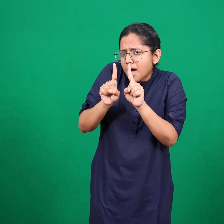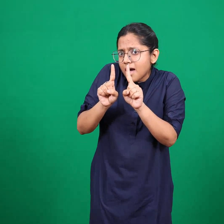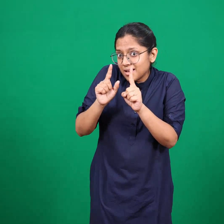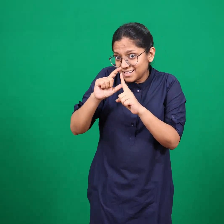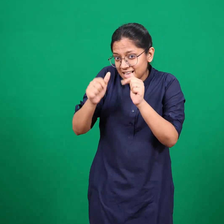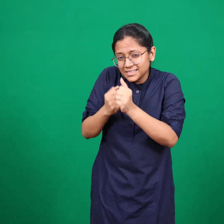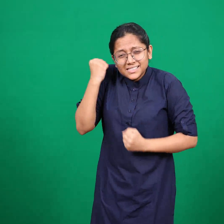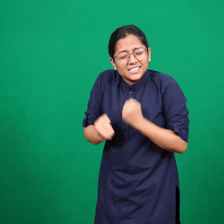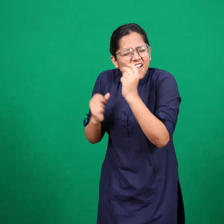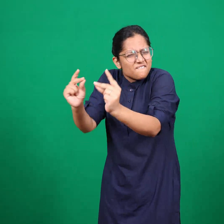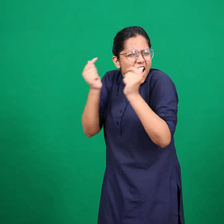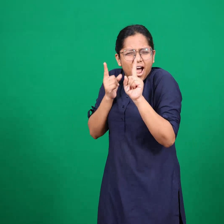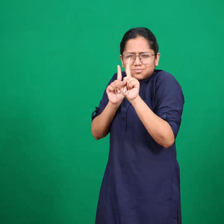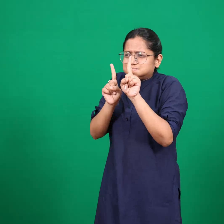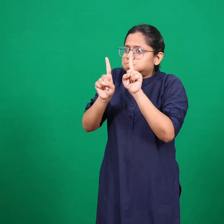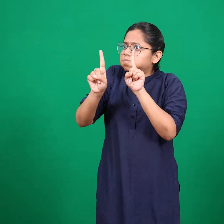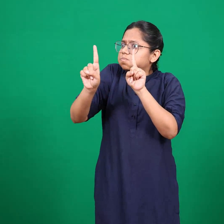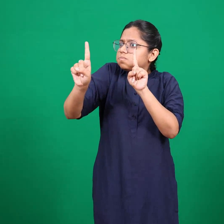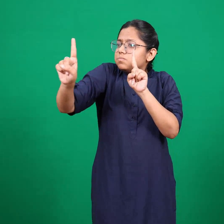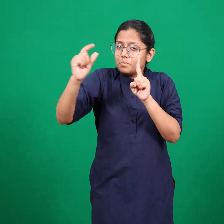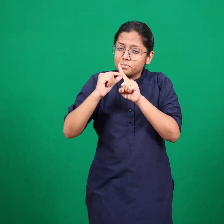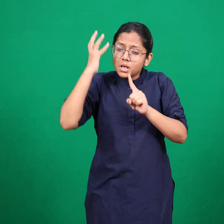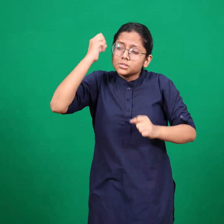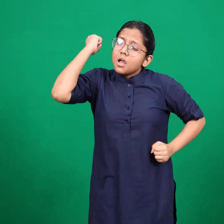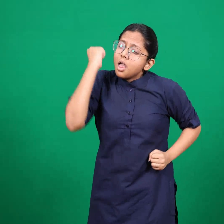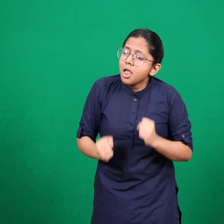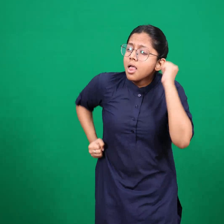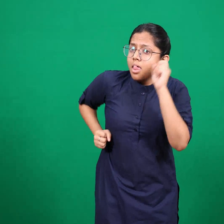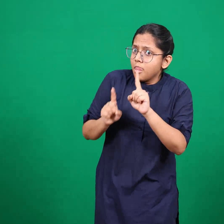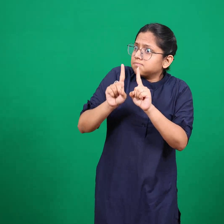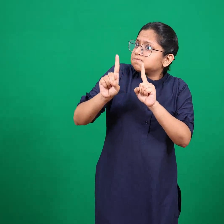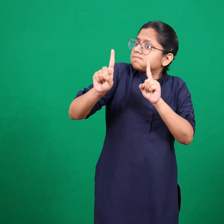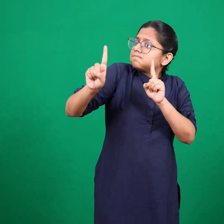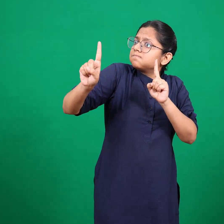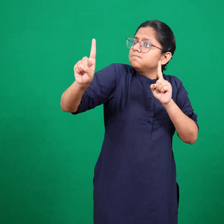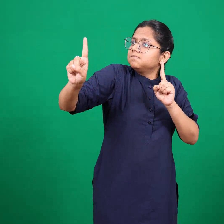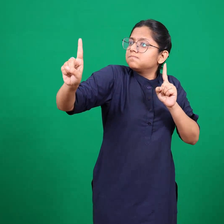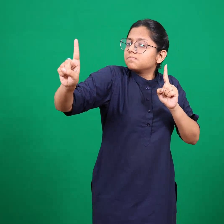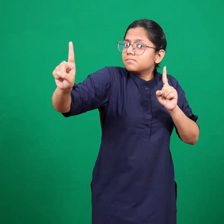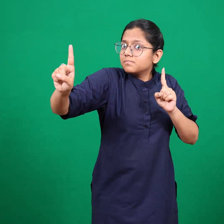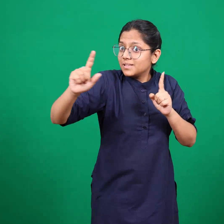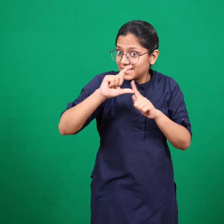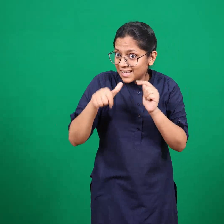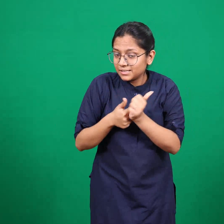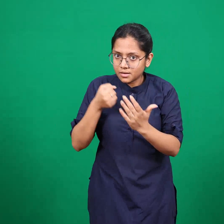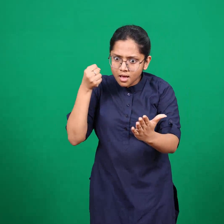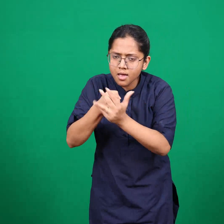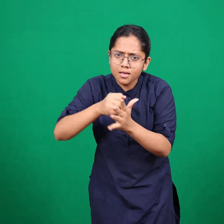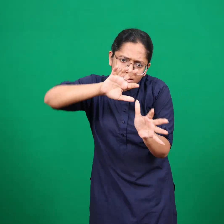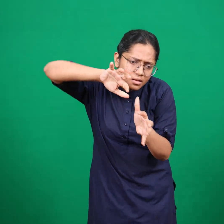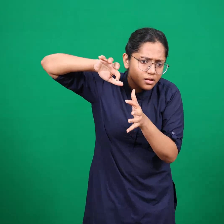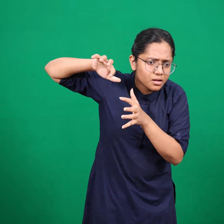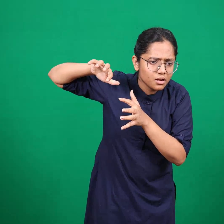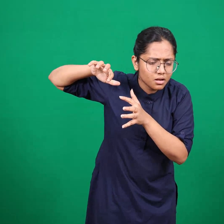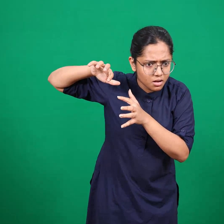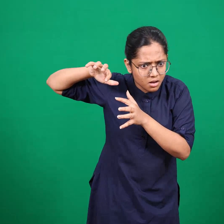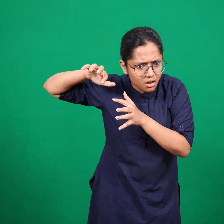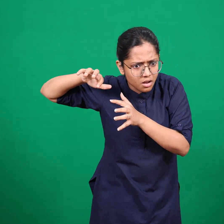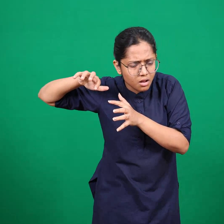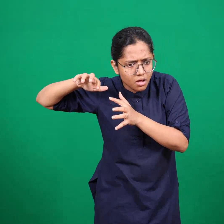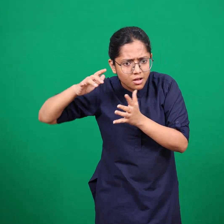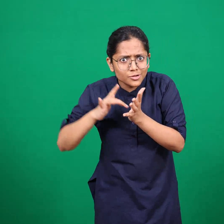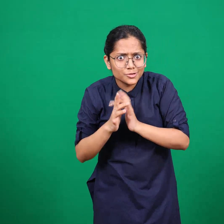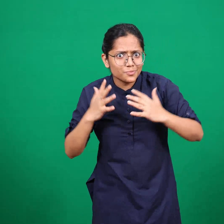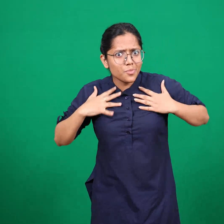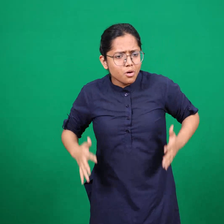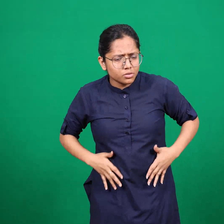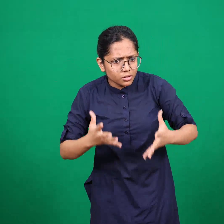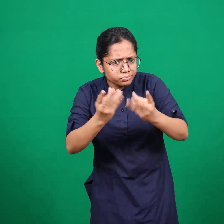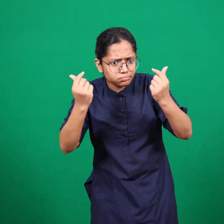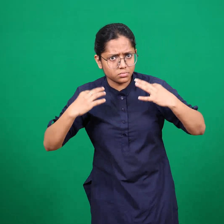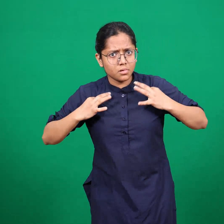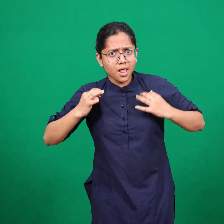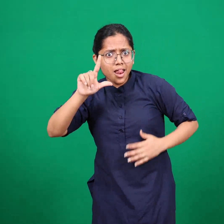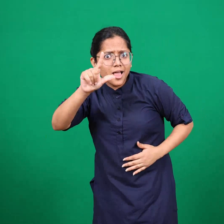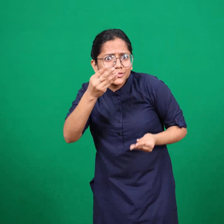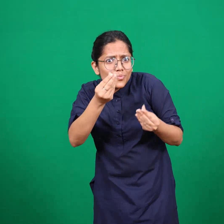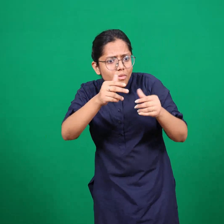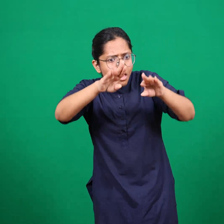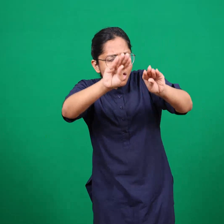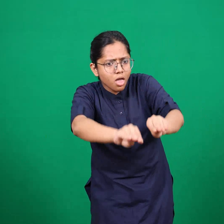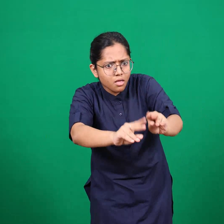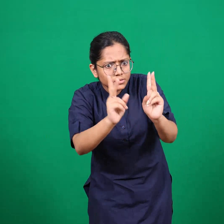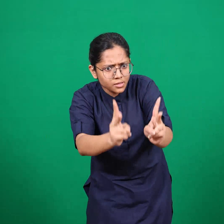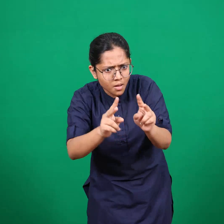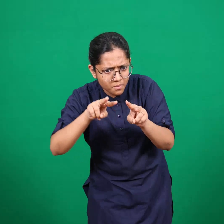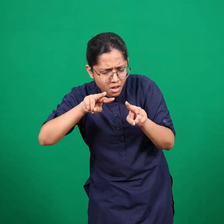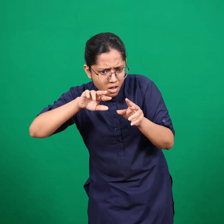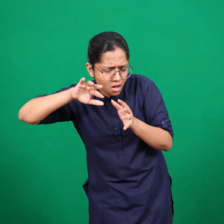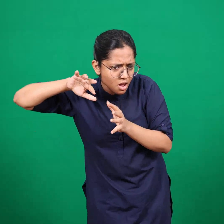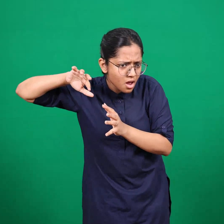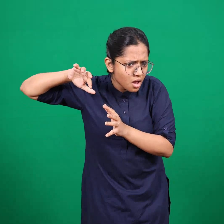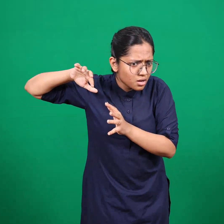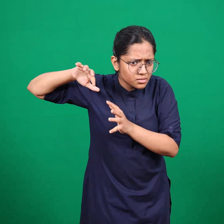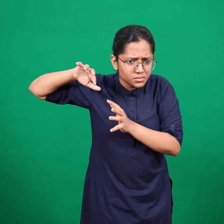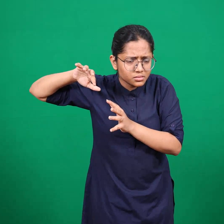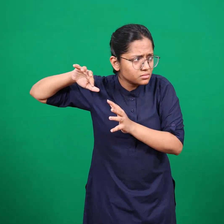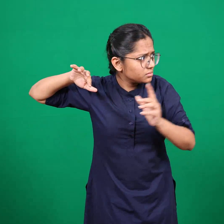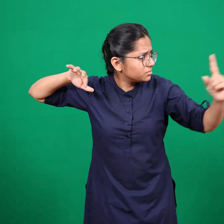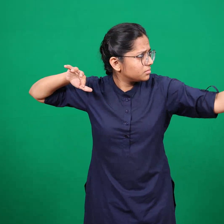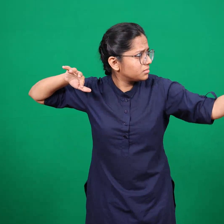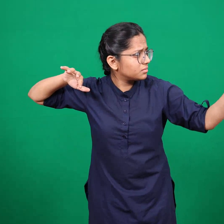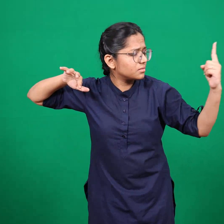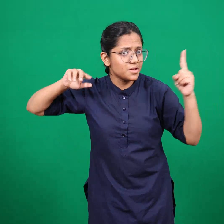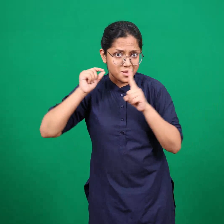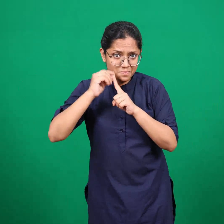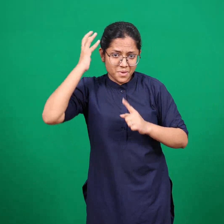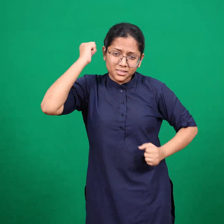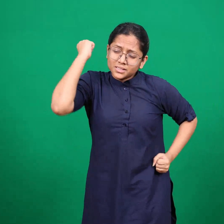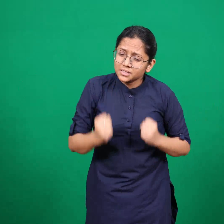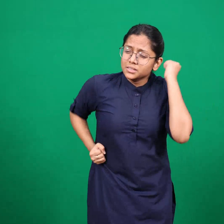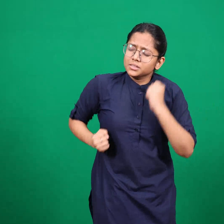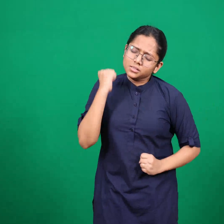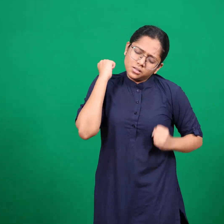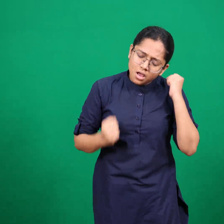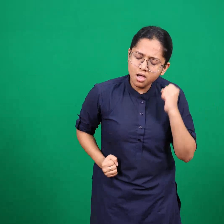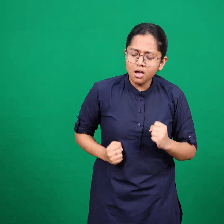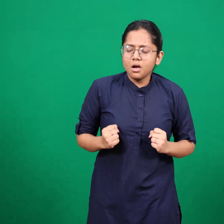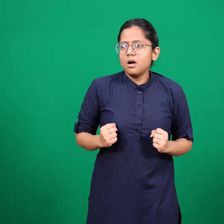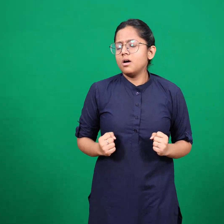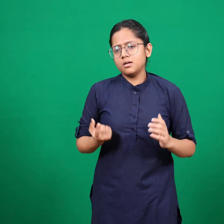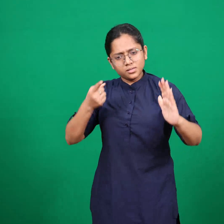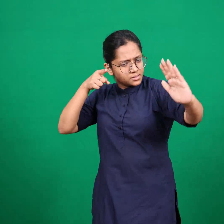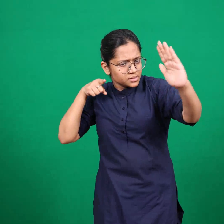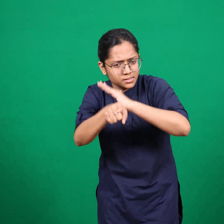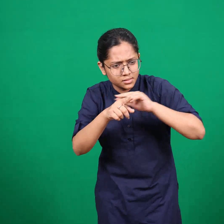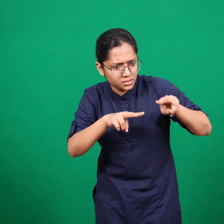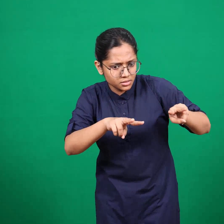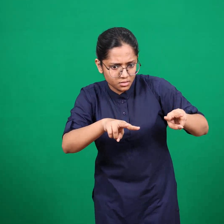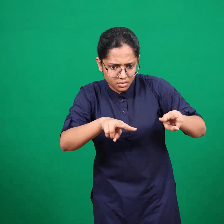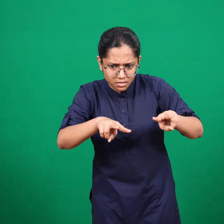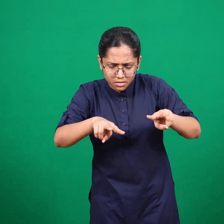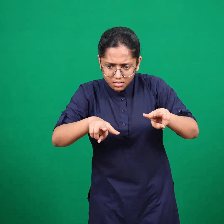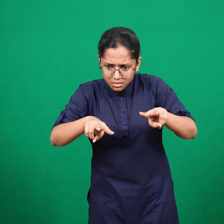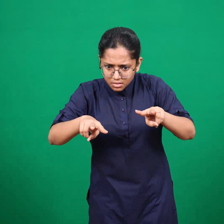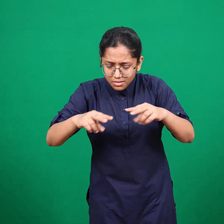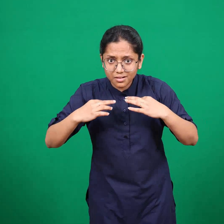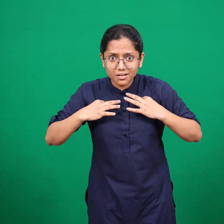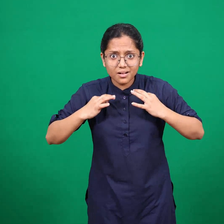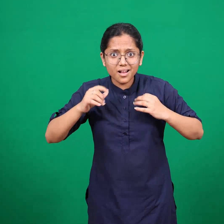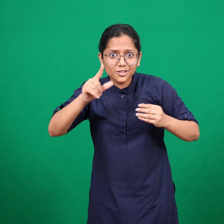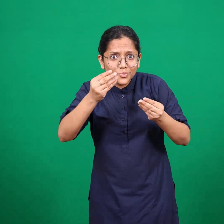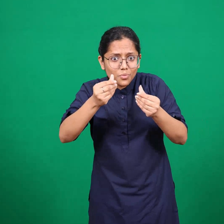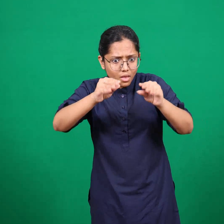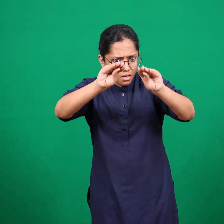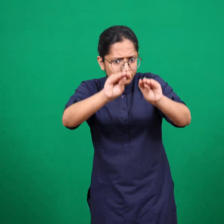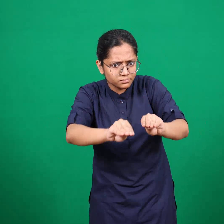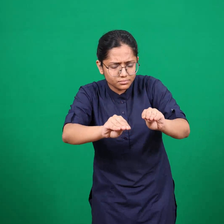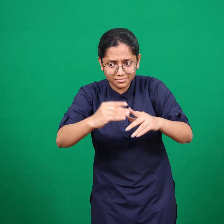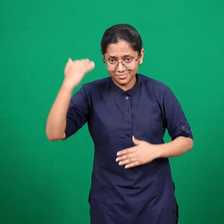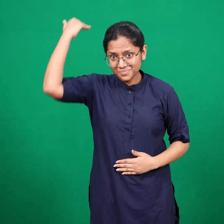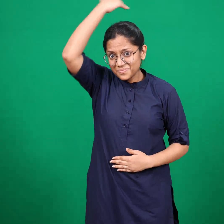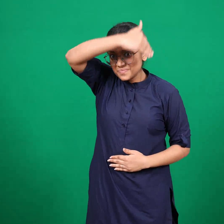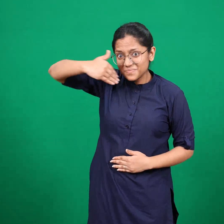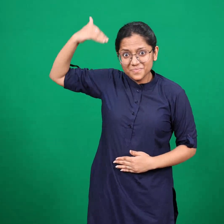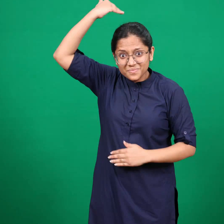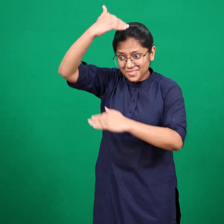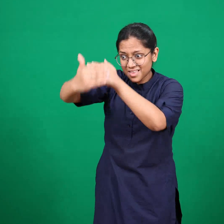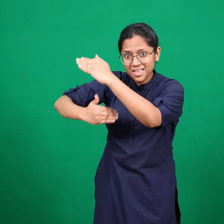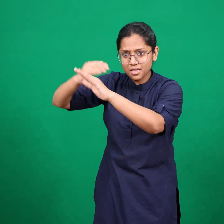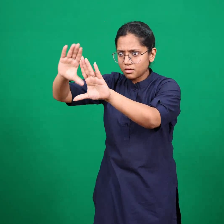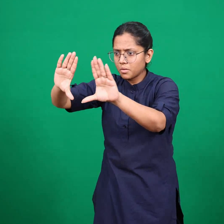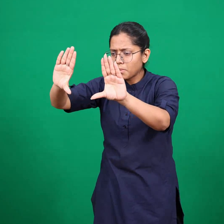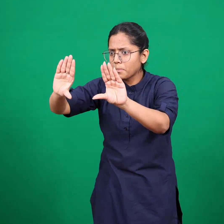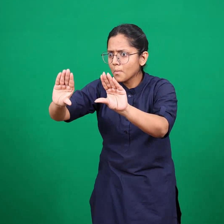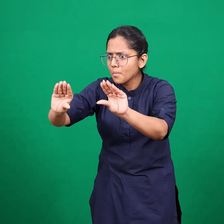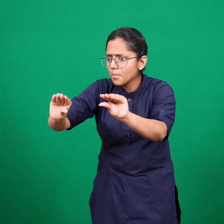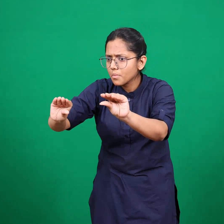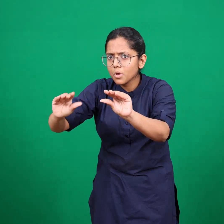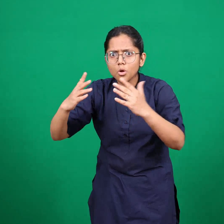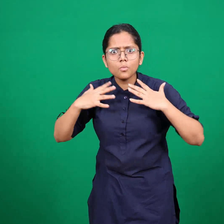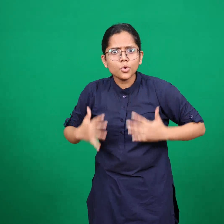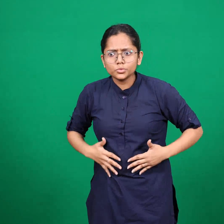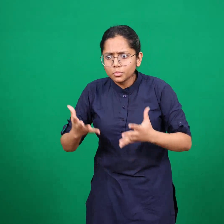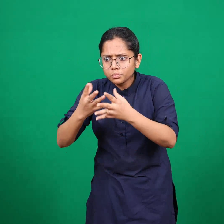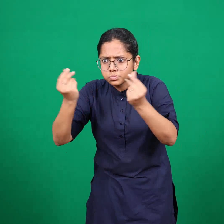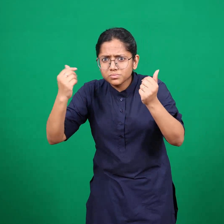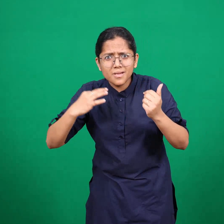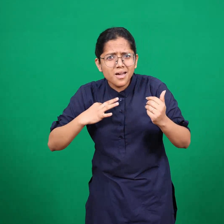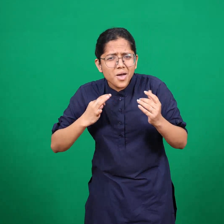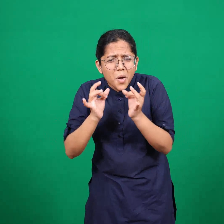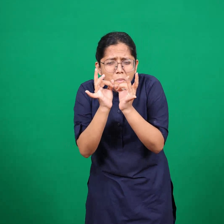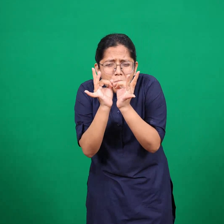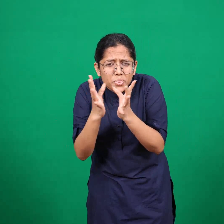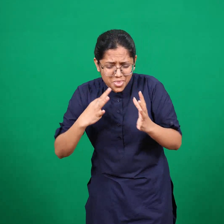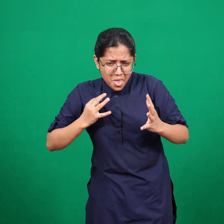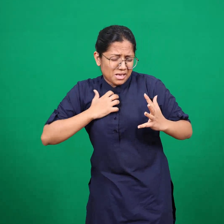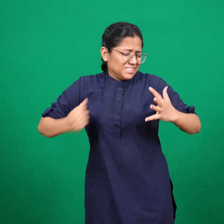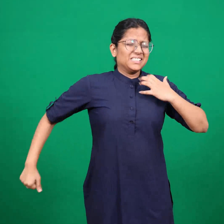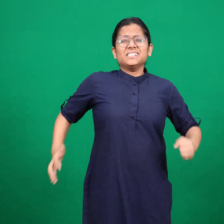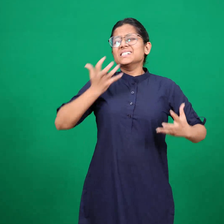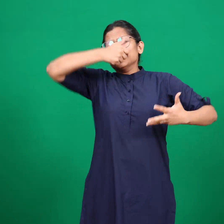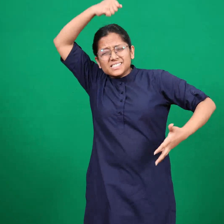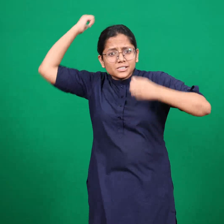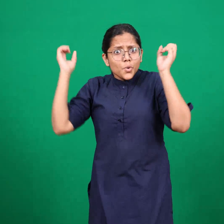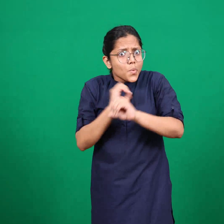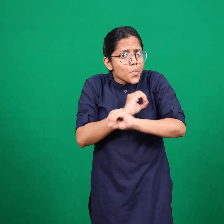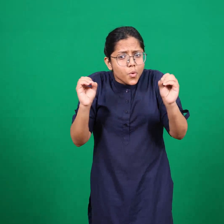The two were running together, but the other disciple outran Peter and reached the tomb first. He bent down and looked in at the linen cloths lying there, but he did not go in. Simon Peter arrived just after him.